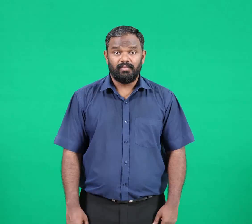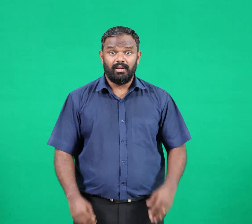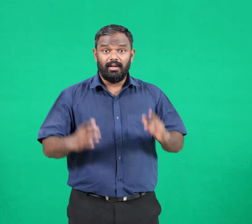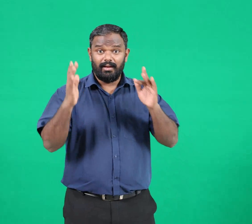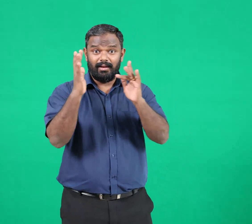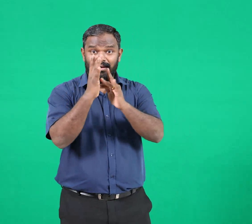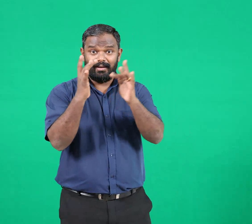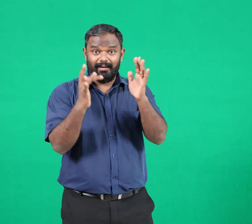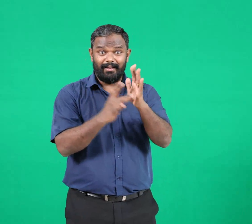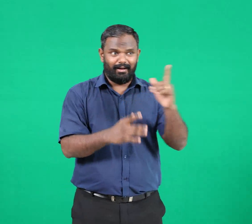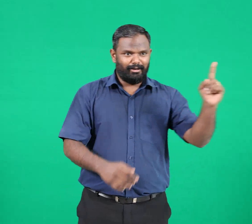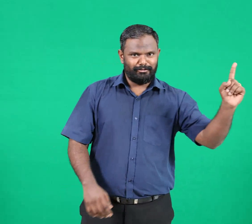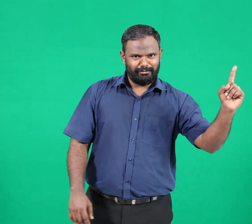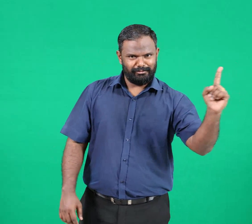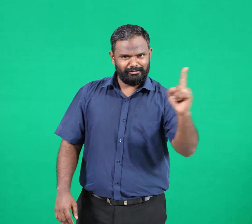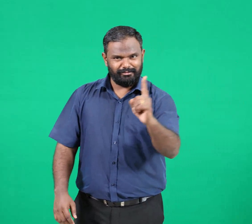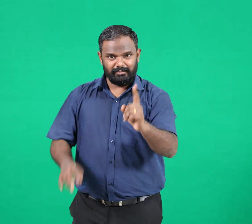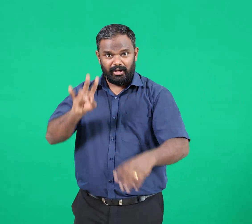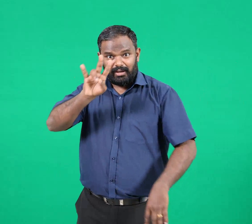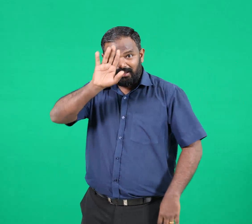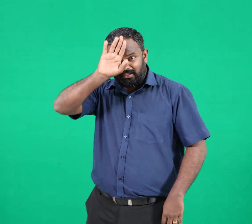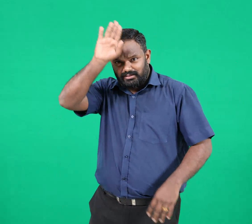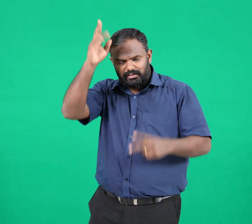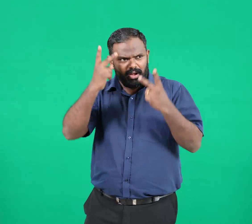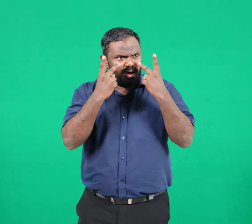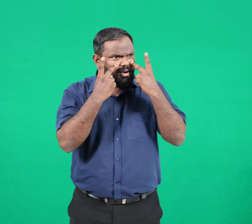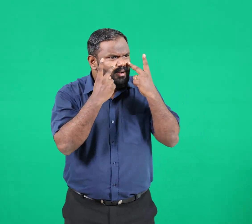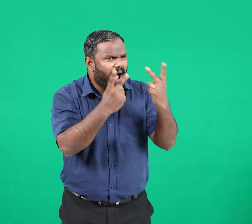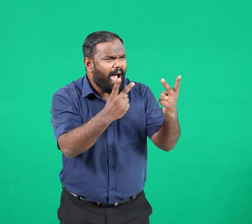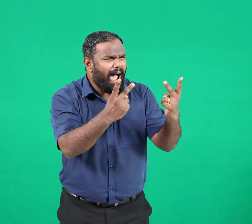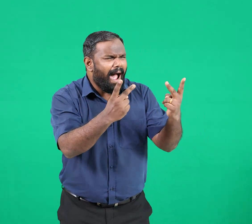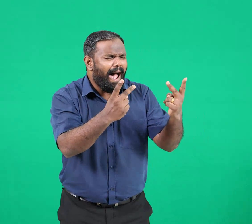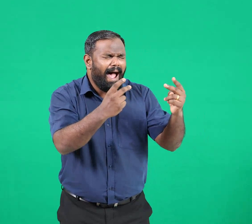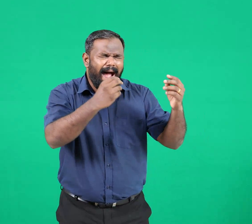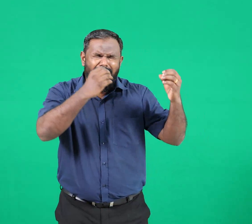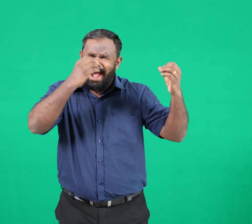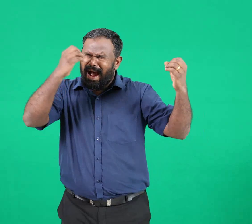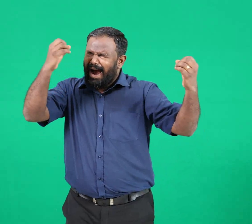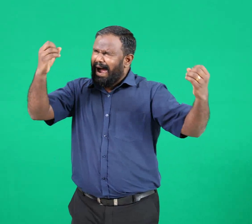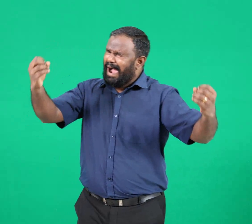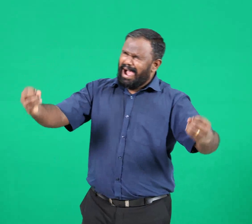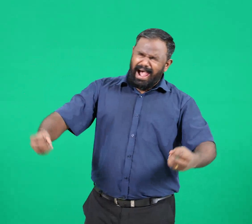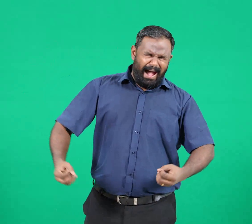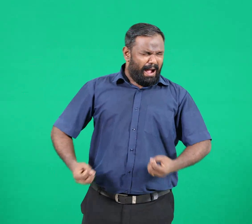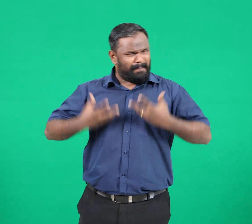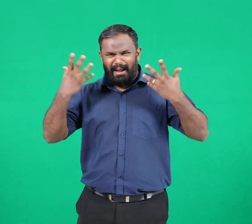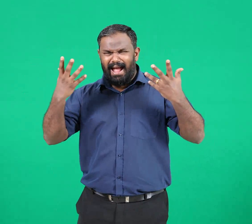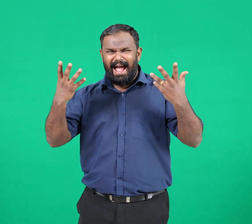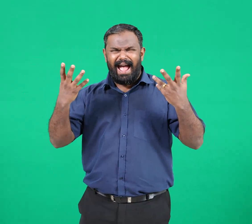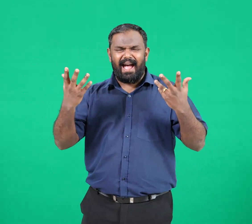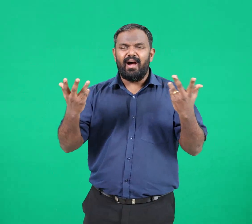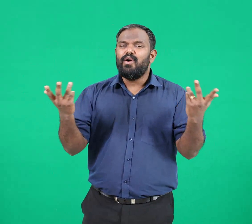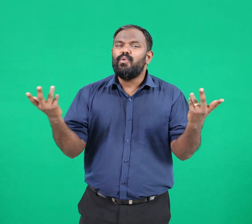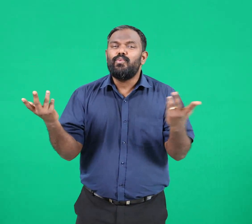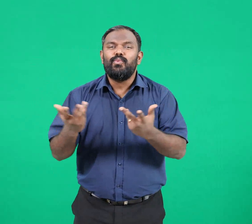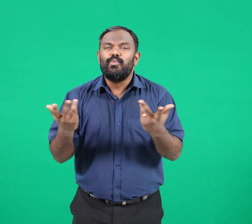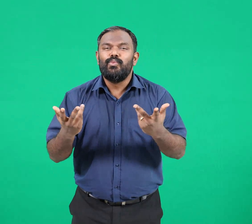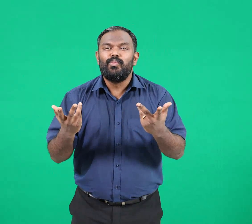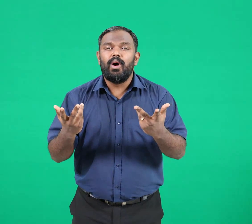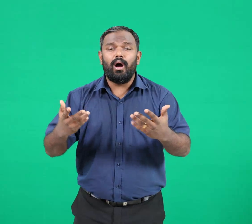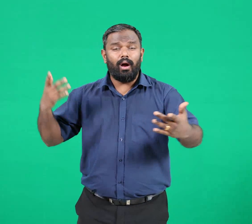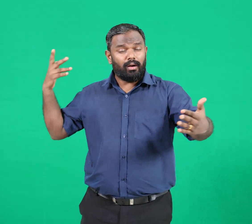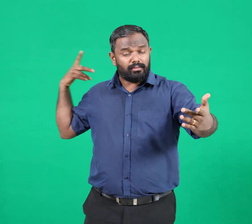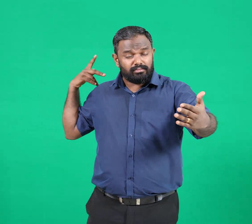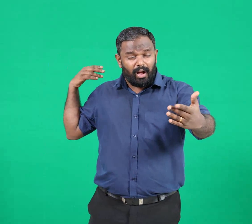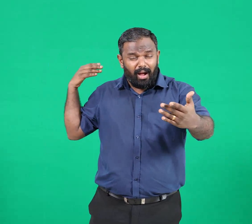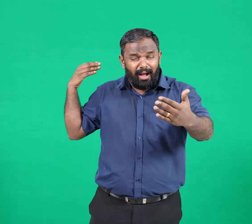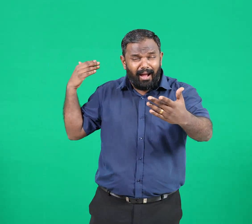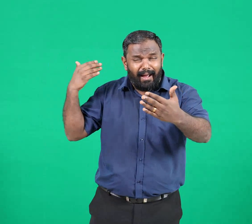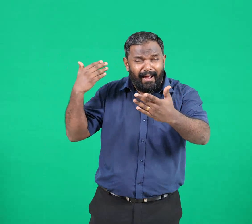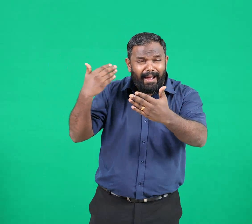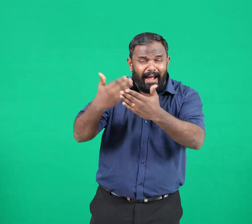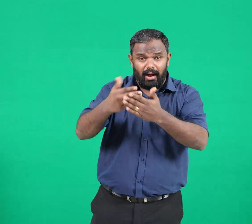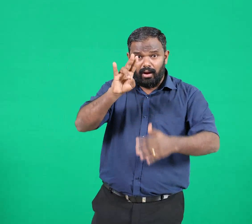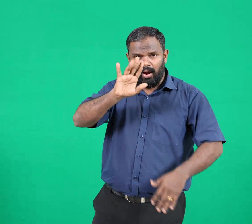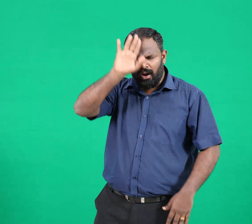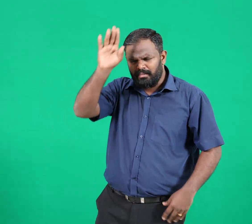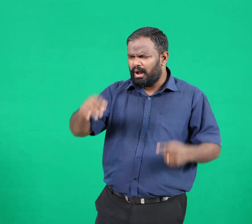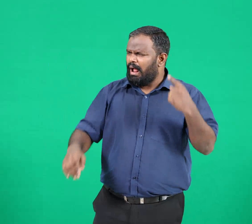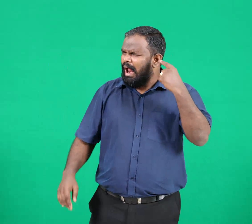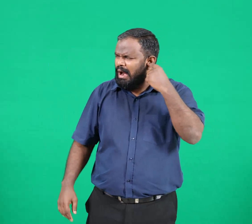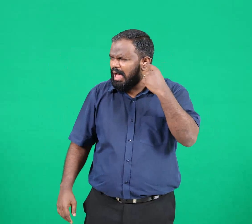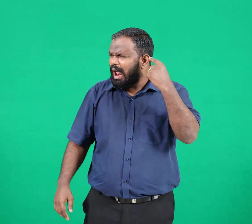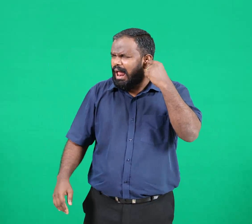When Herod saw Jesus, he was greatly pleased.